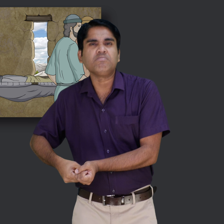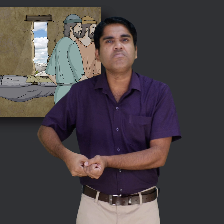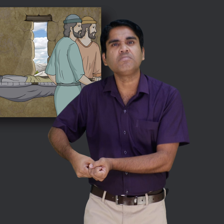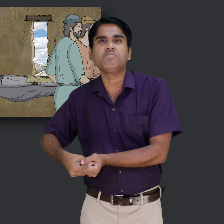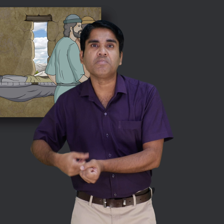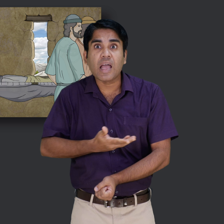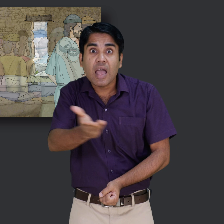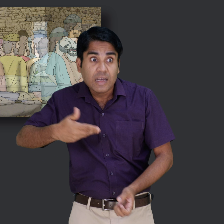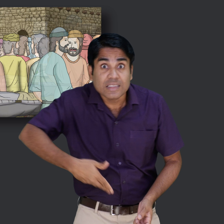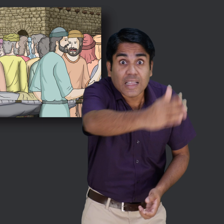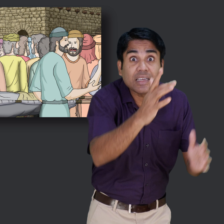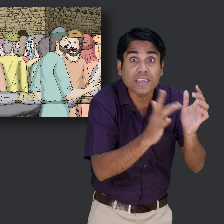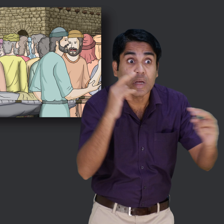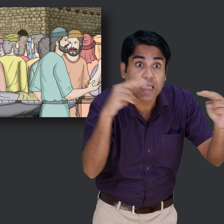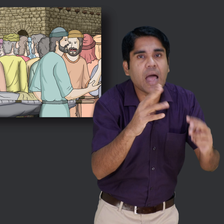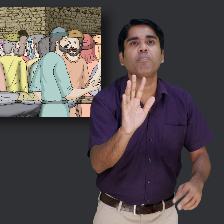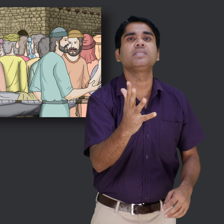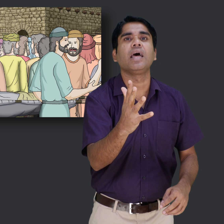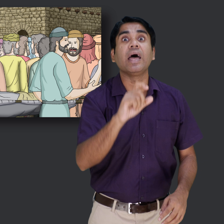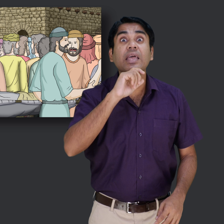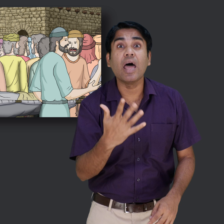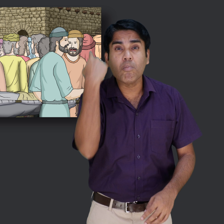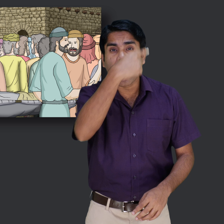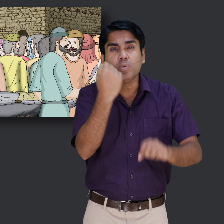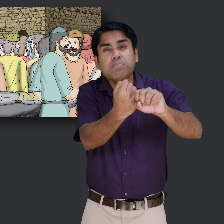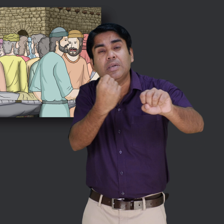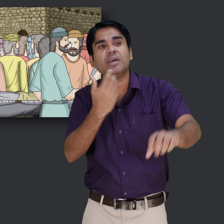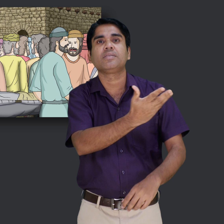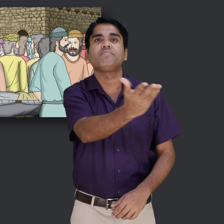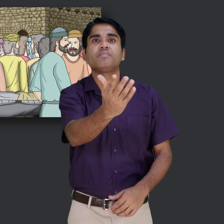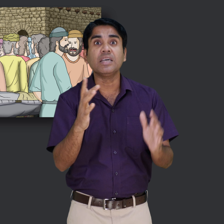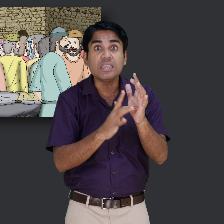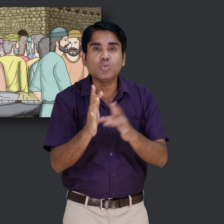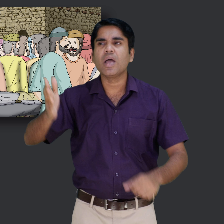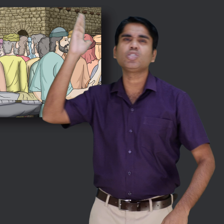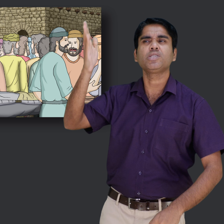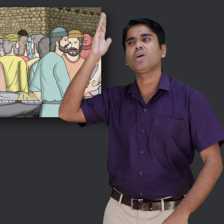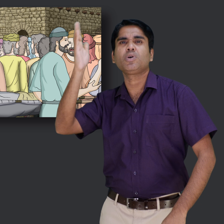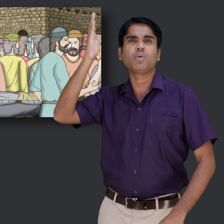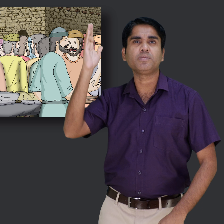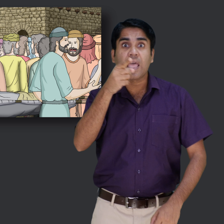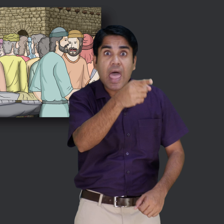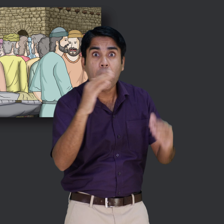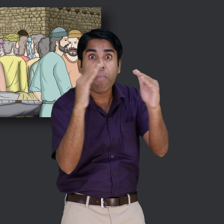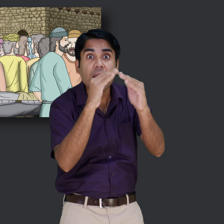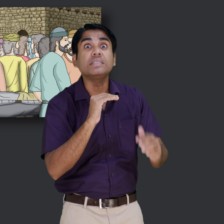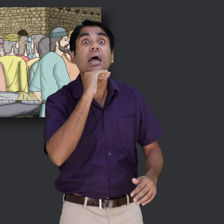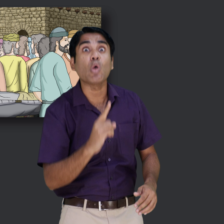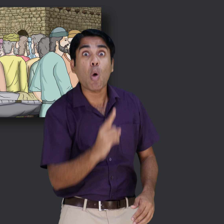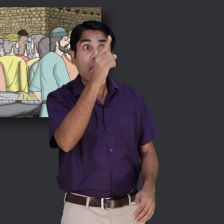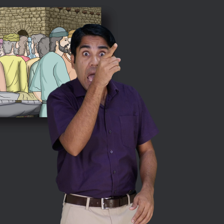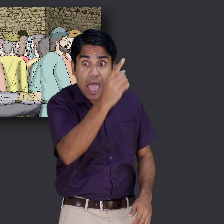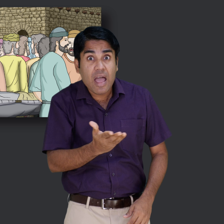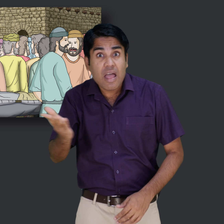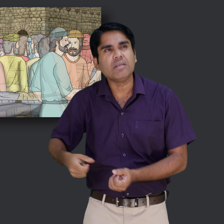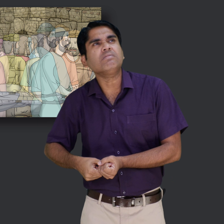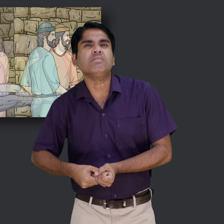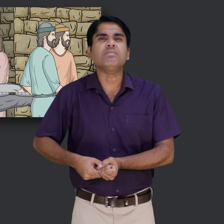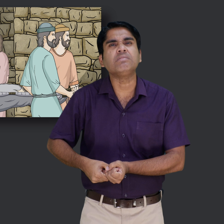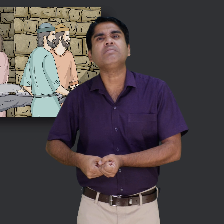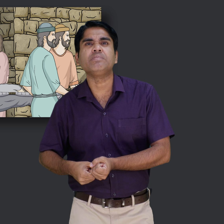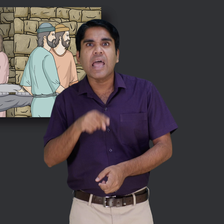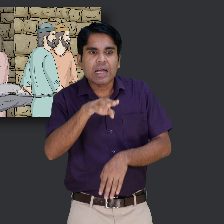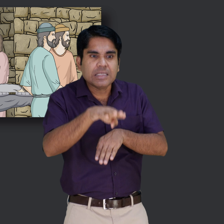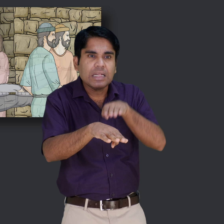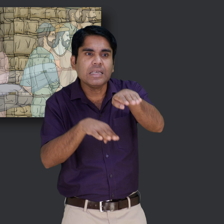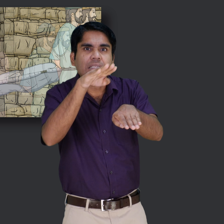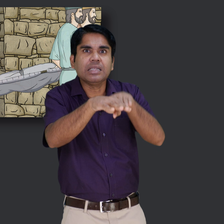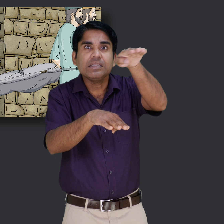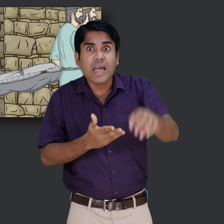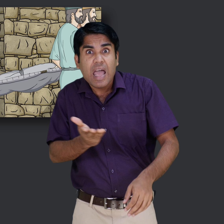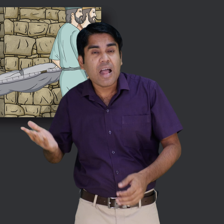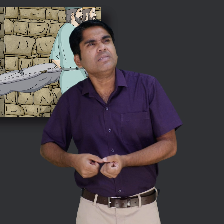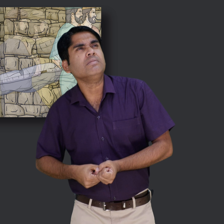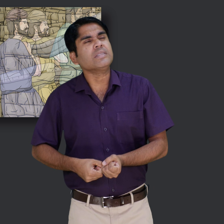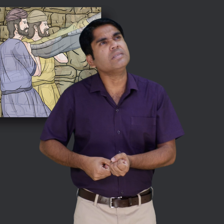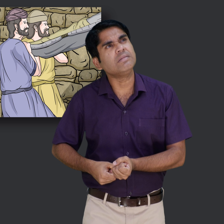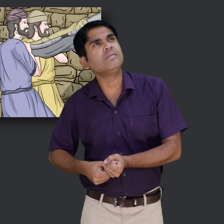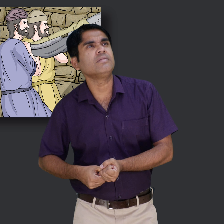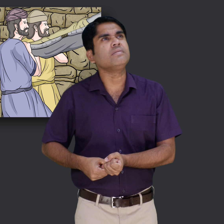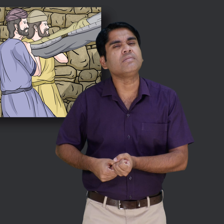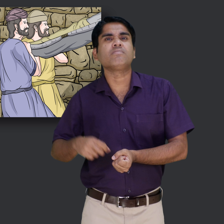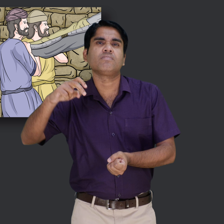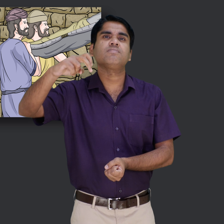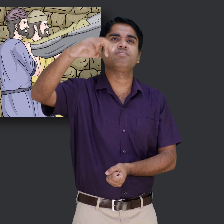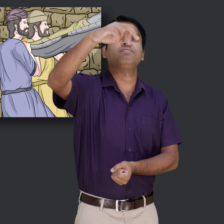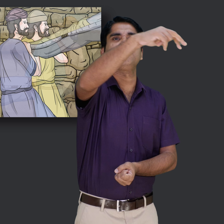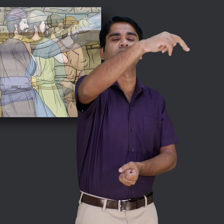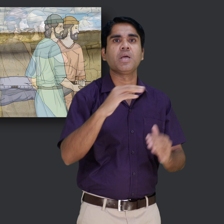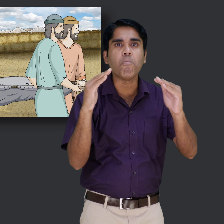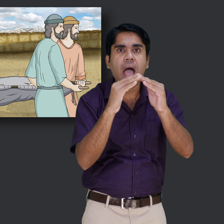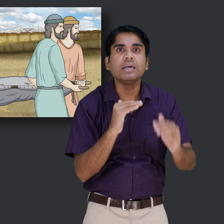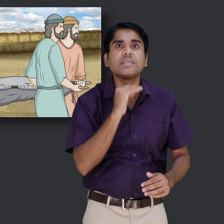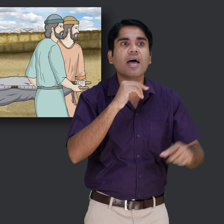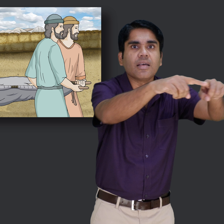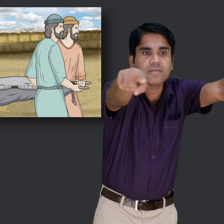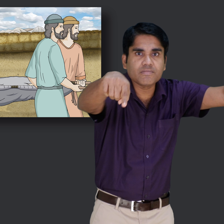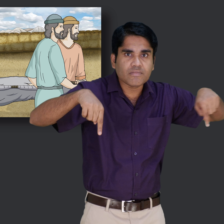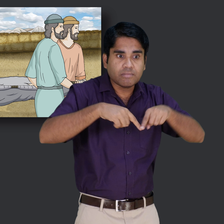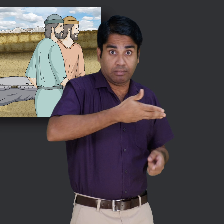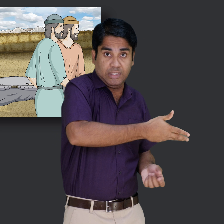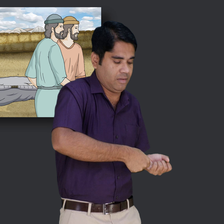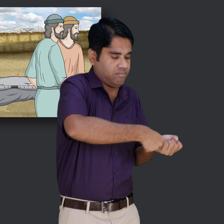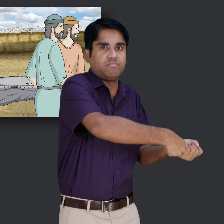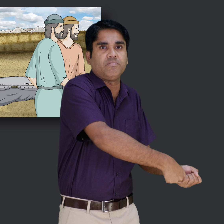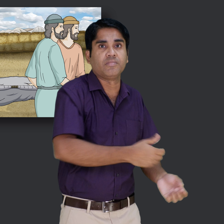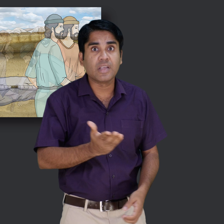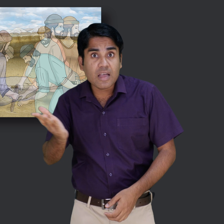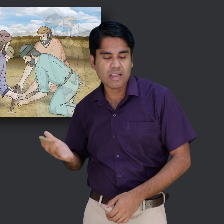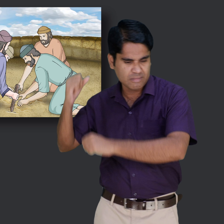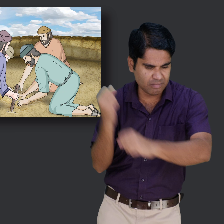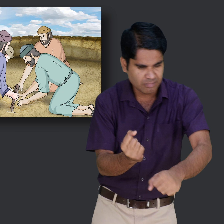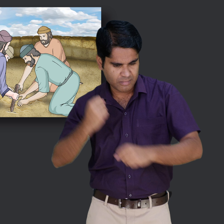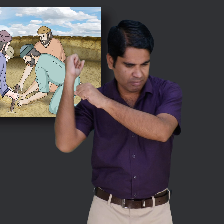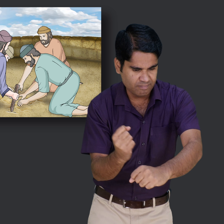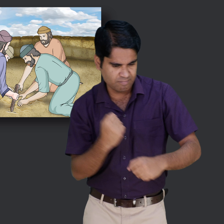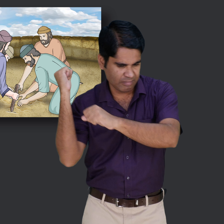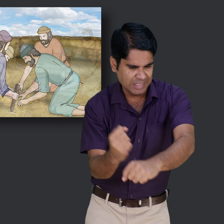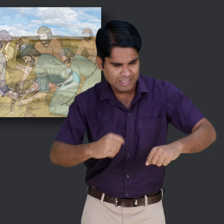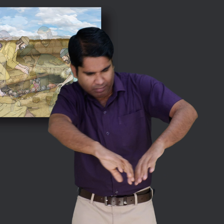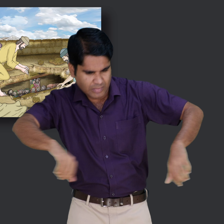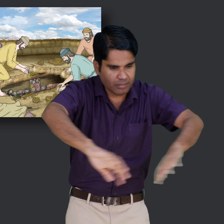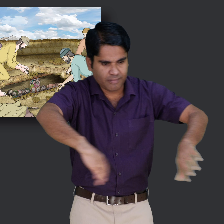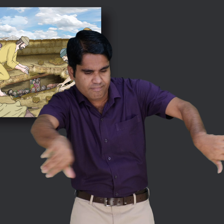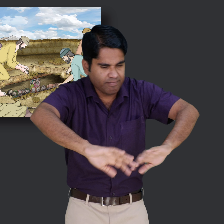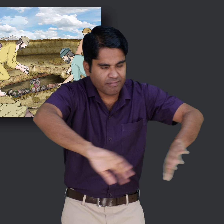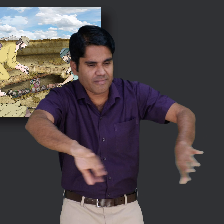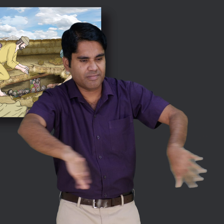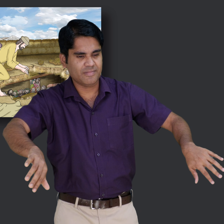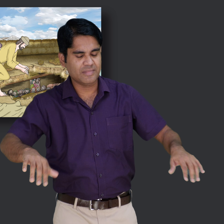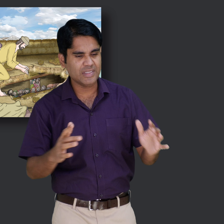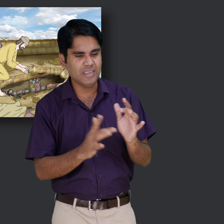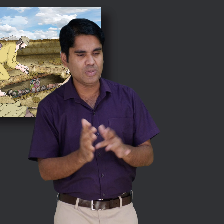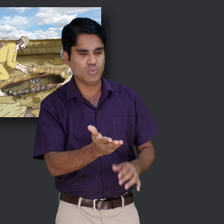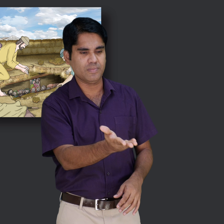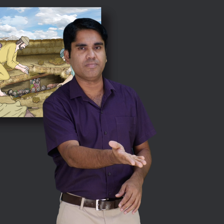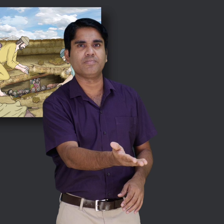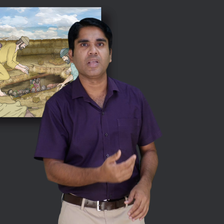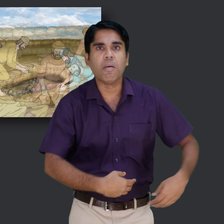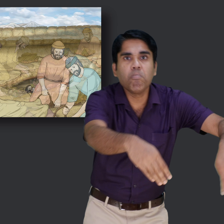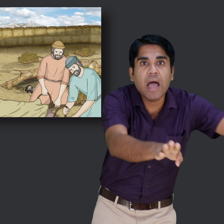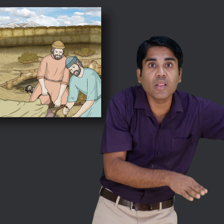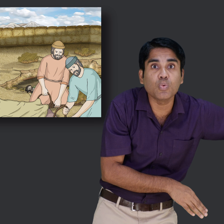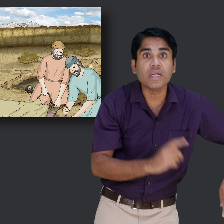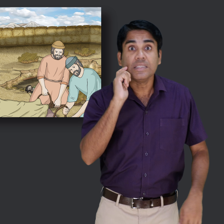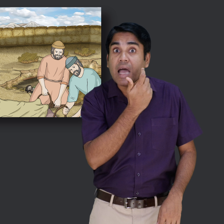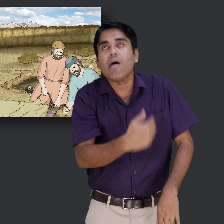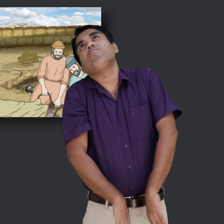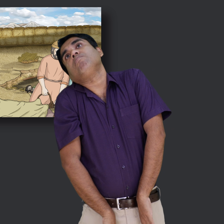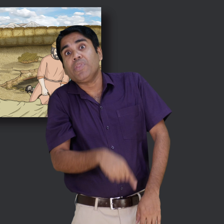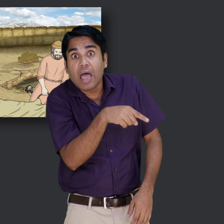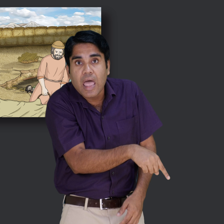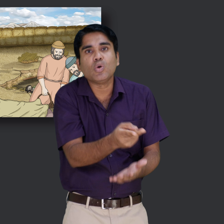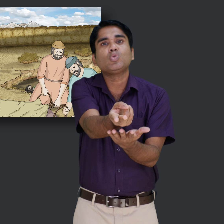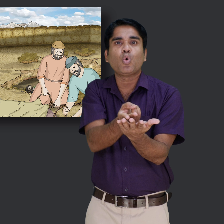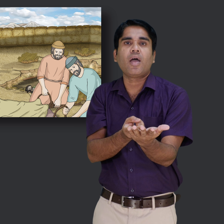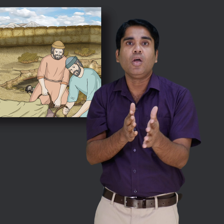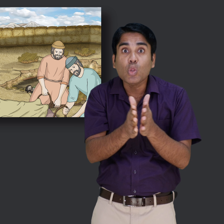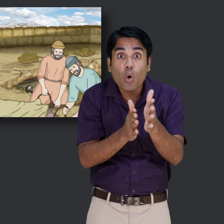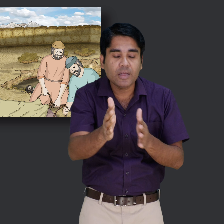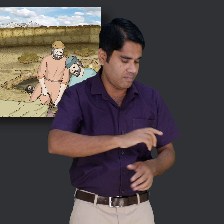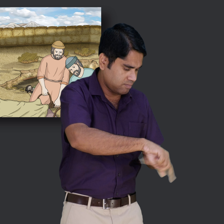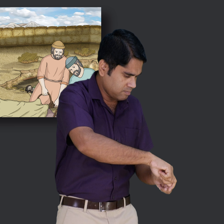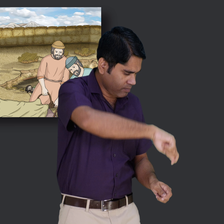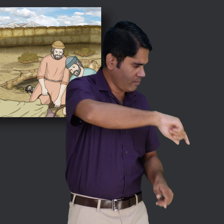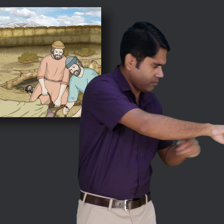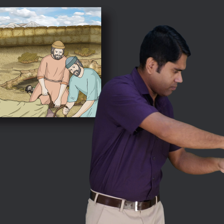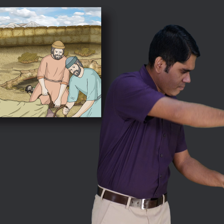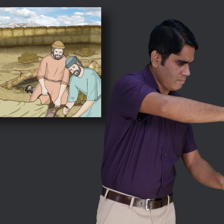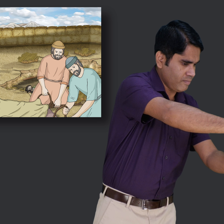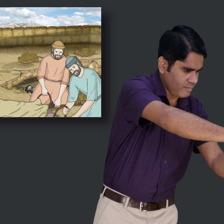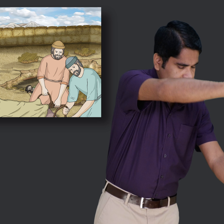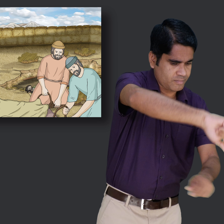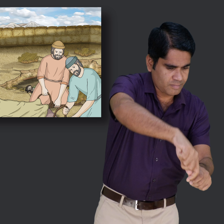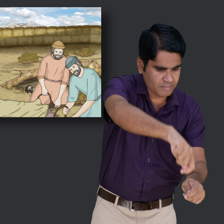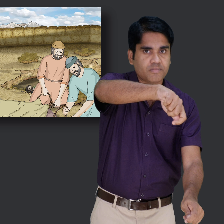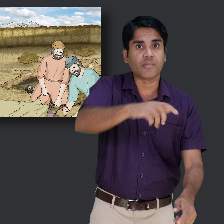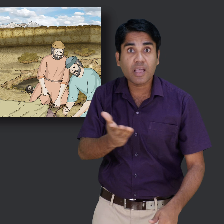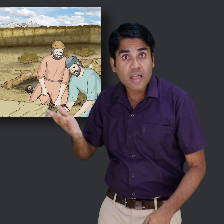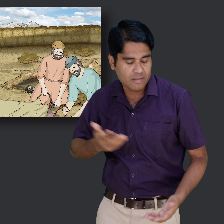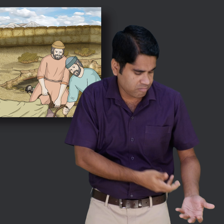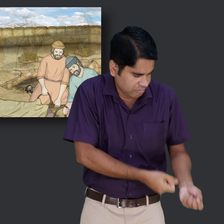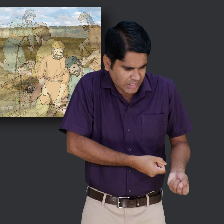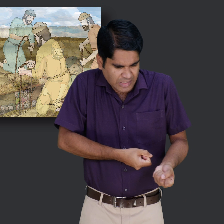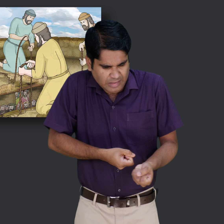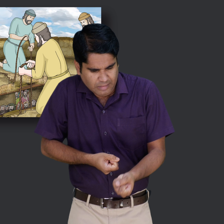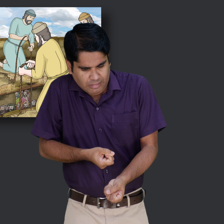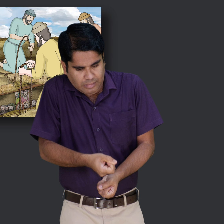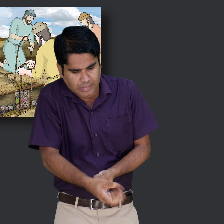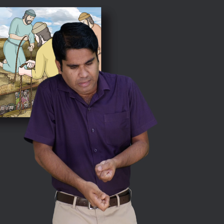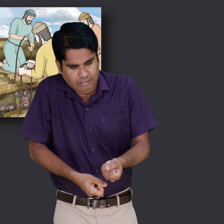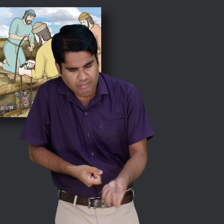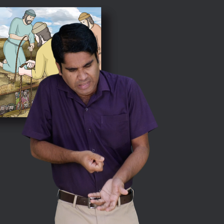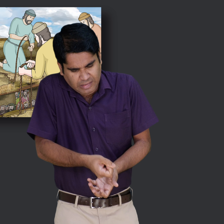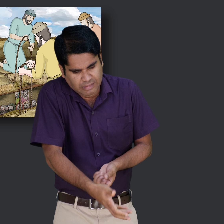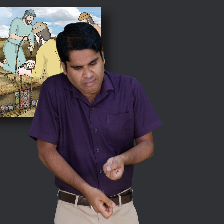Since they were unable to get to Jesus through the crowd, they uncovered the roof above Him, made an opening, and lowered the paralytic on his mat.